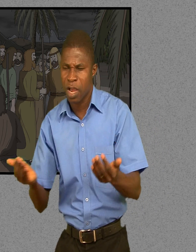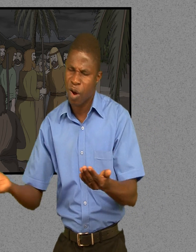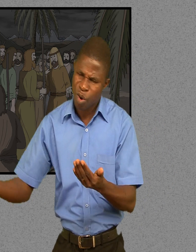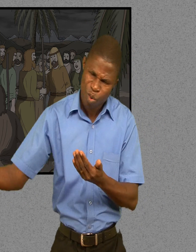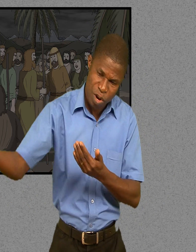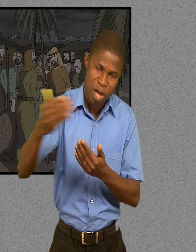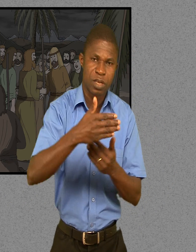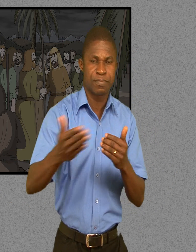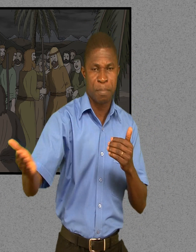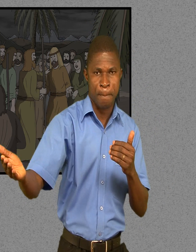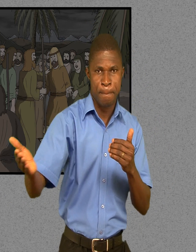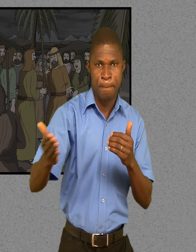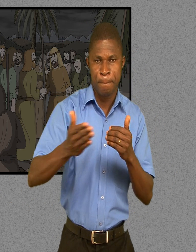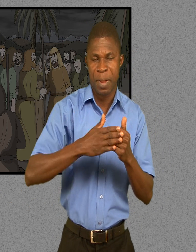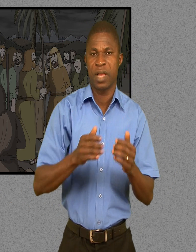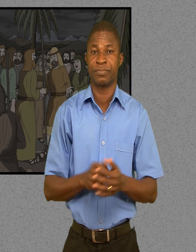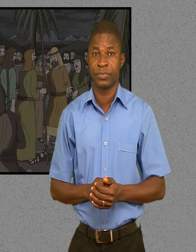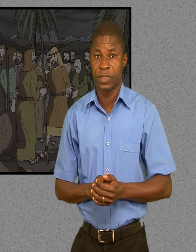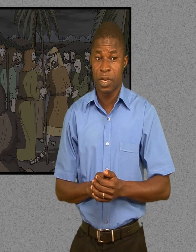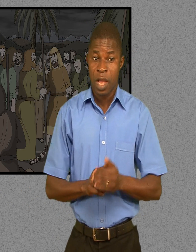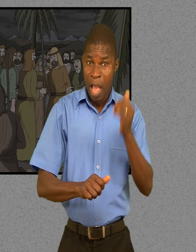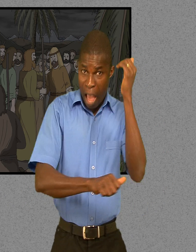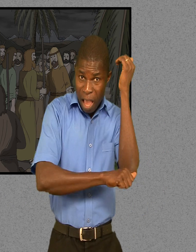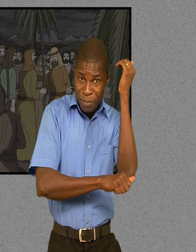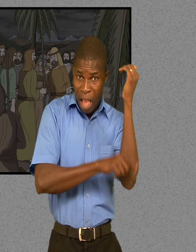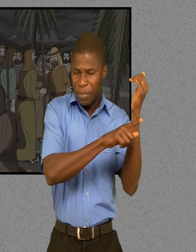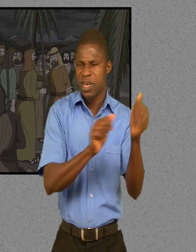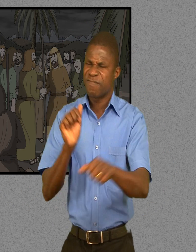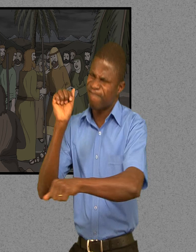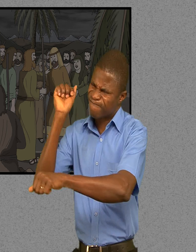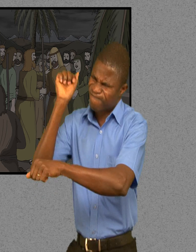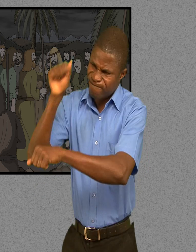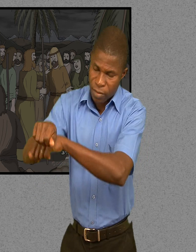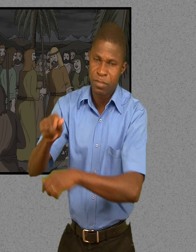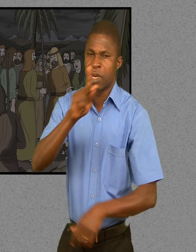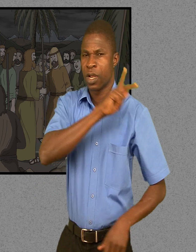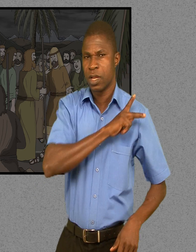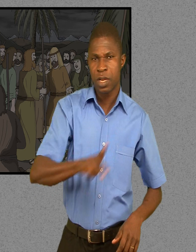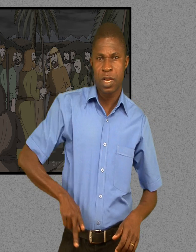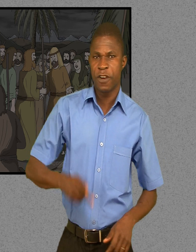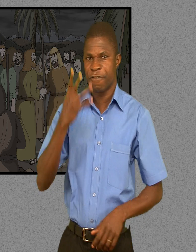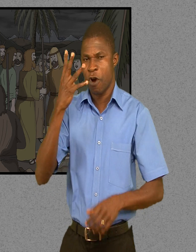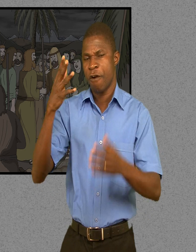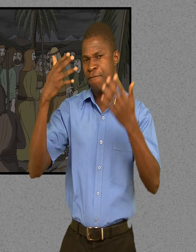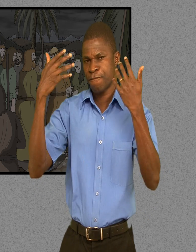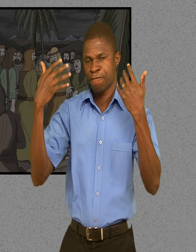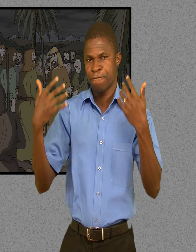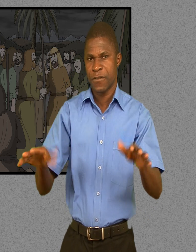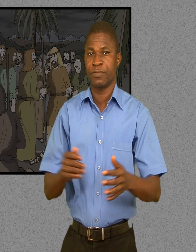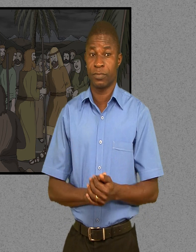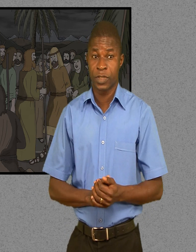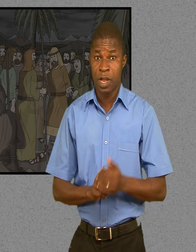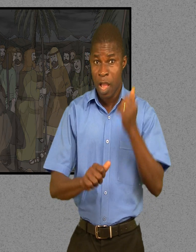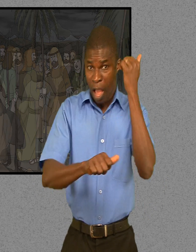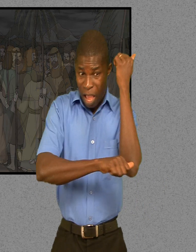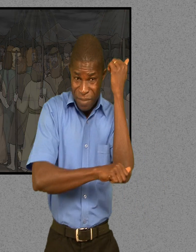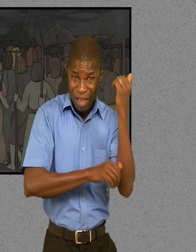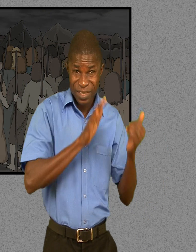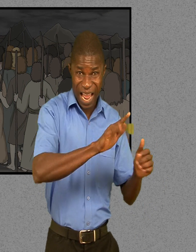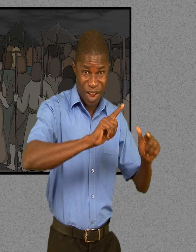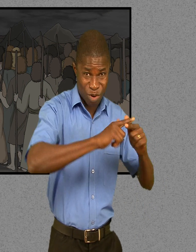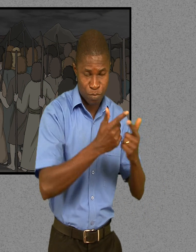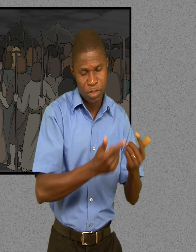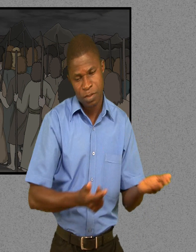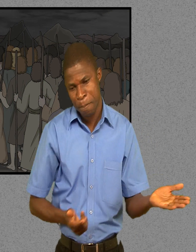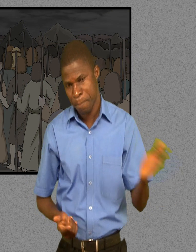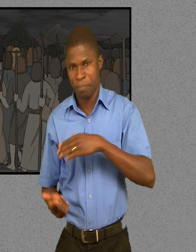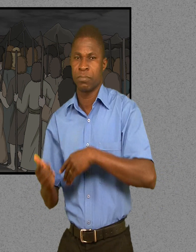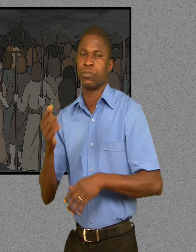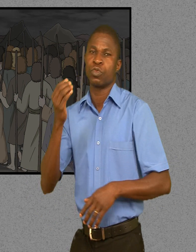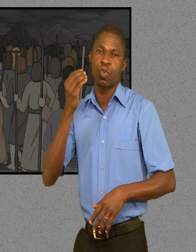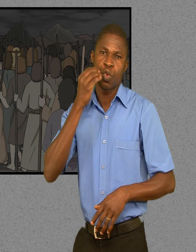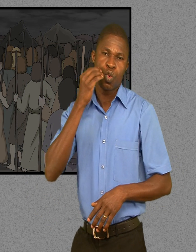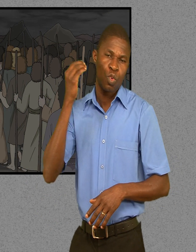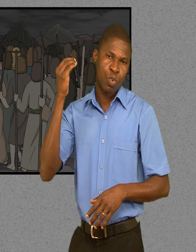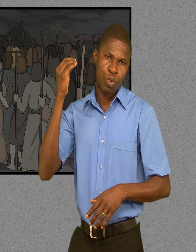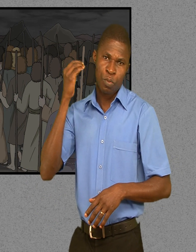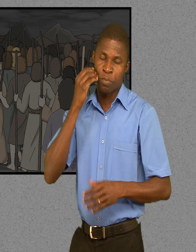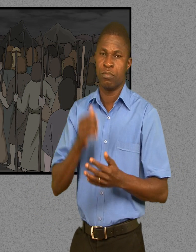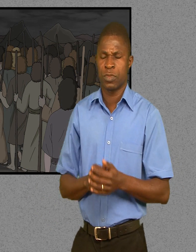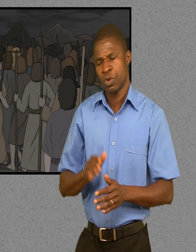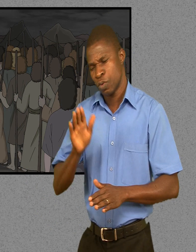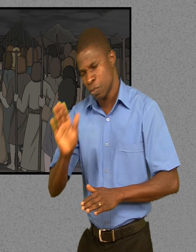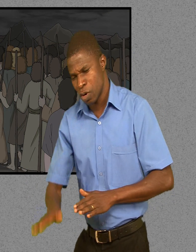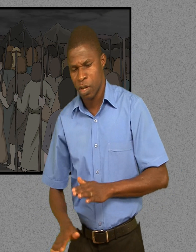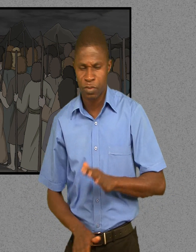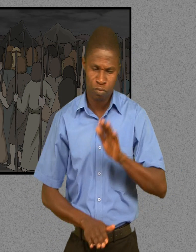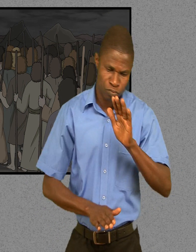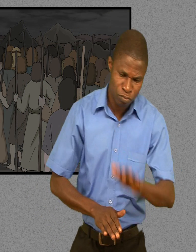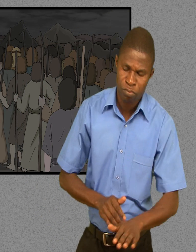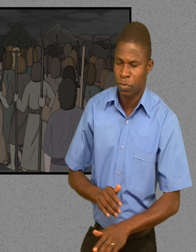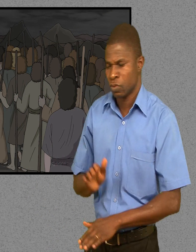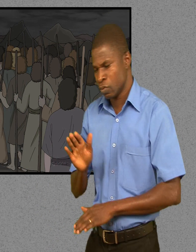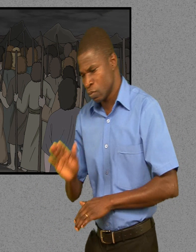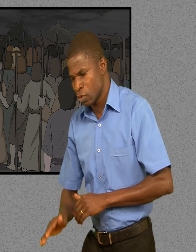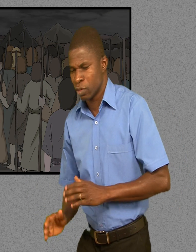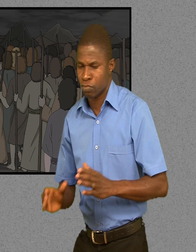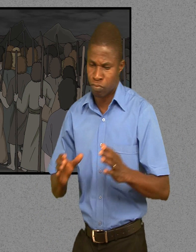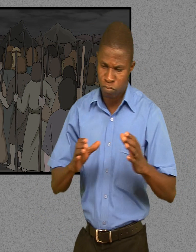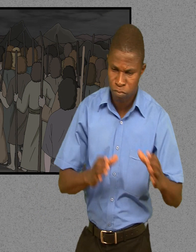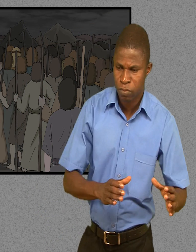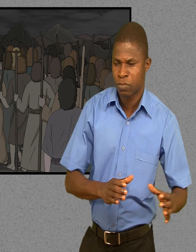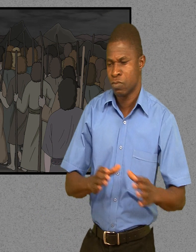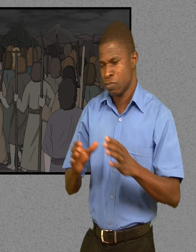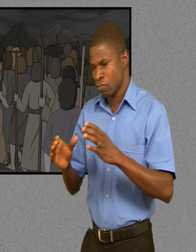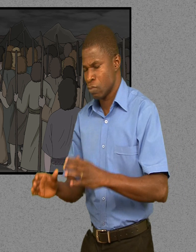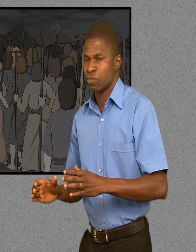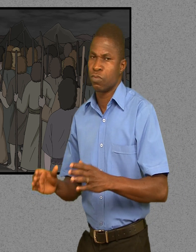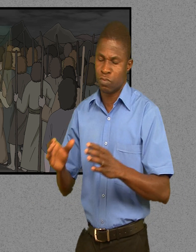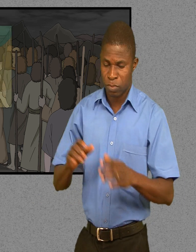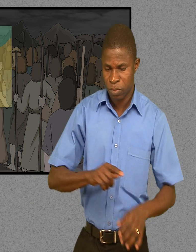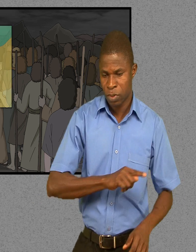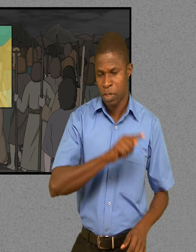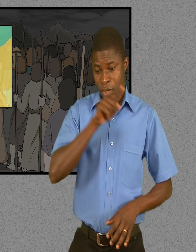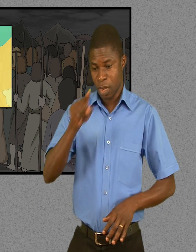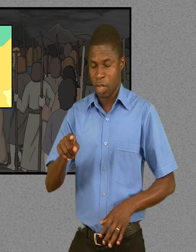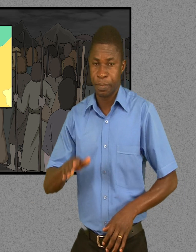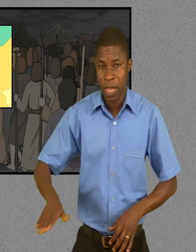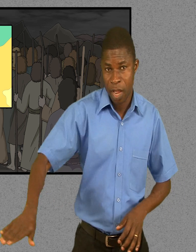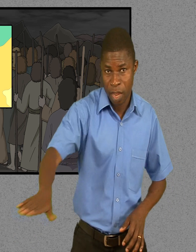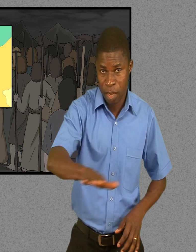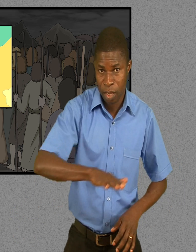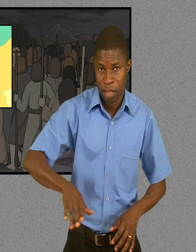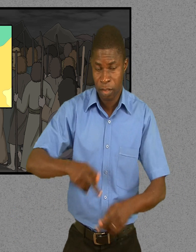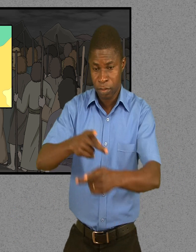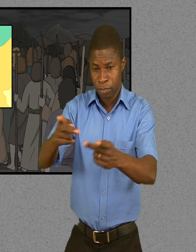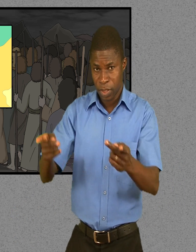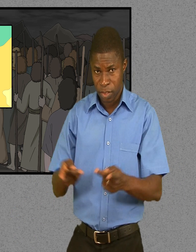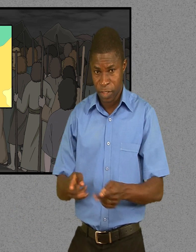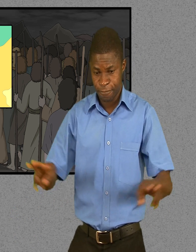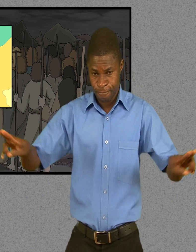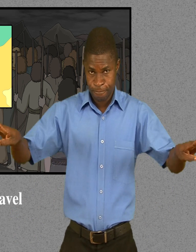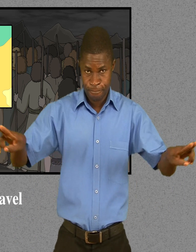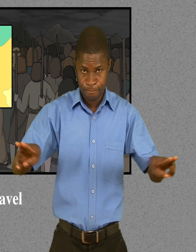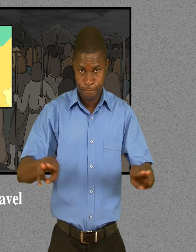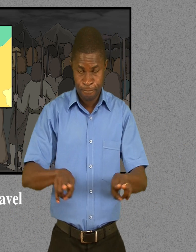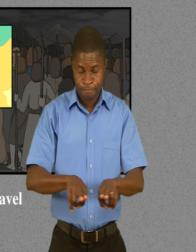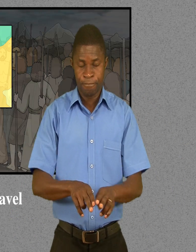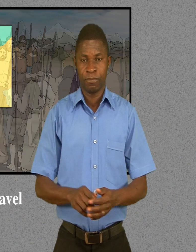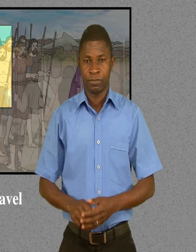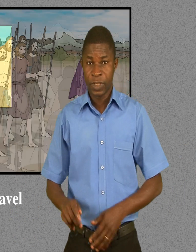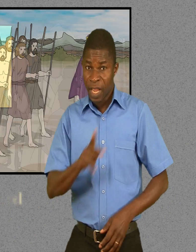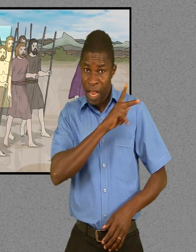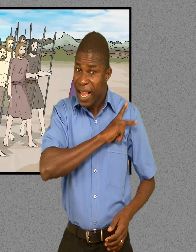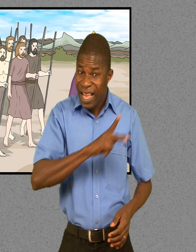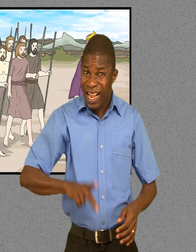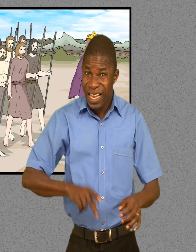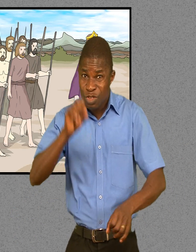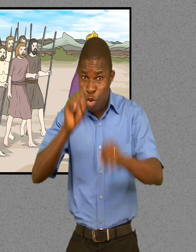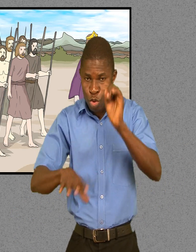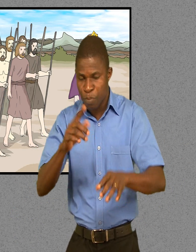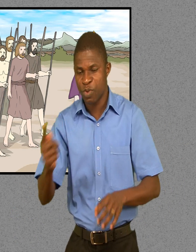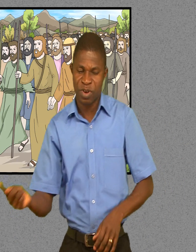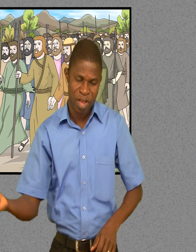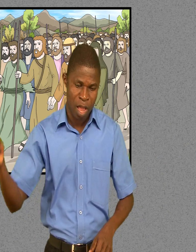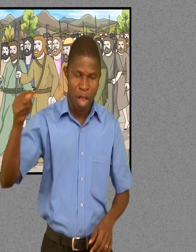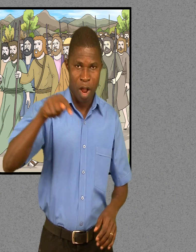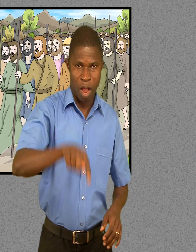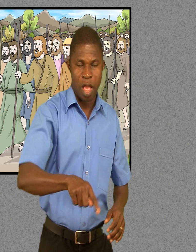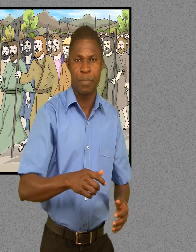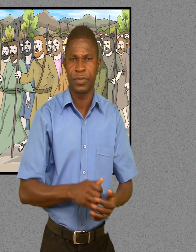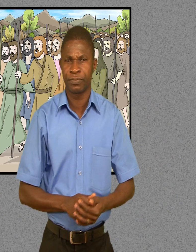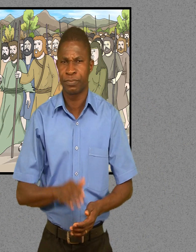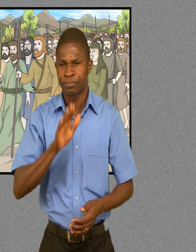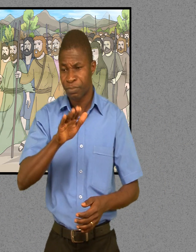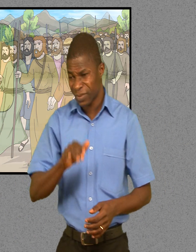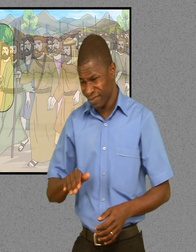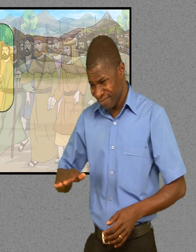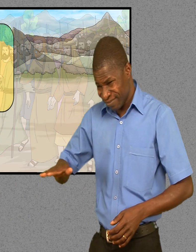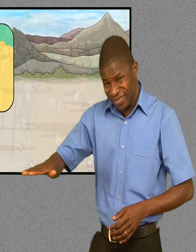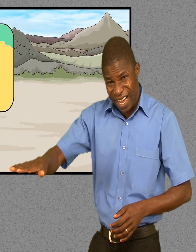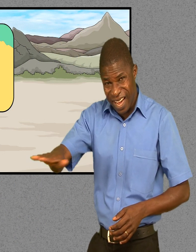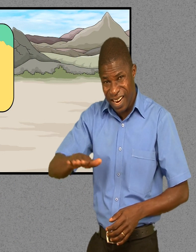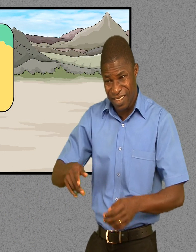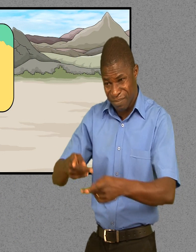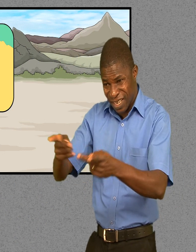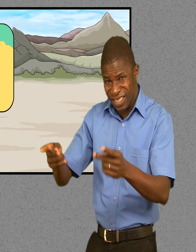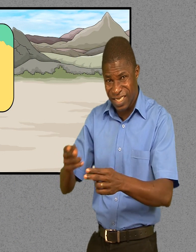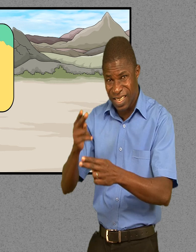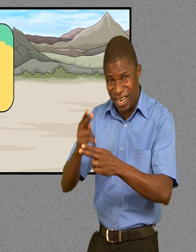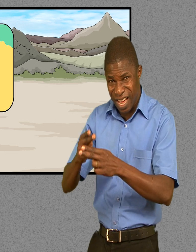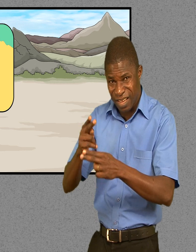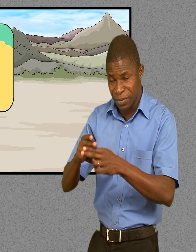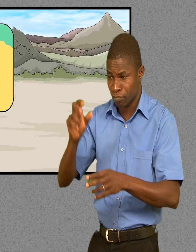After Abram returned from defeating Chedorlaomer and the kings allied with him, the king of Sodom went out to meet him in the Valley of Shaveh (that is, the King’s Valley).